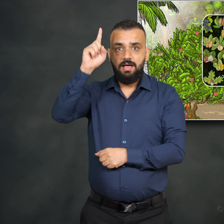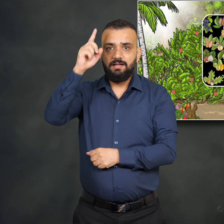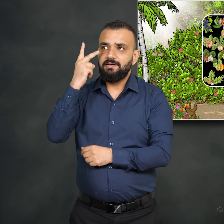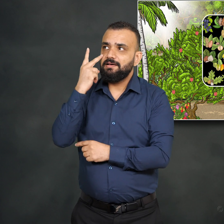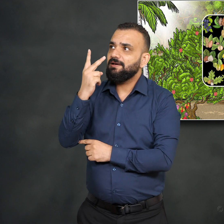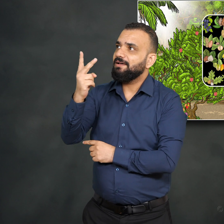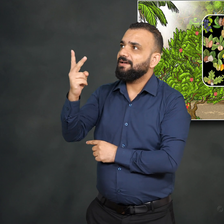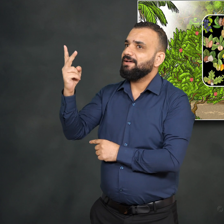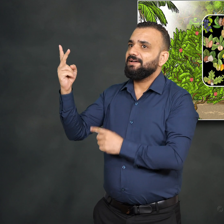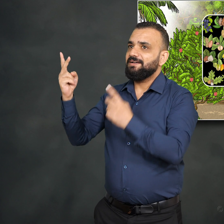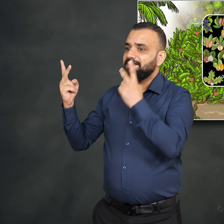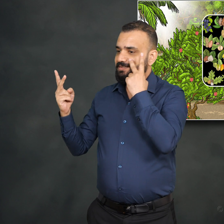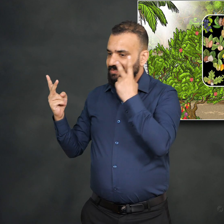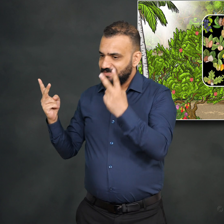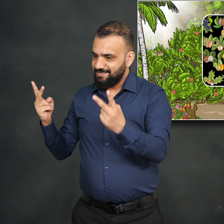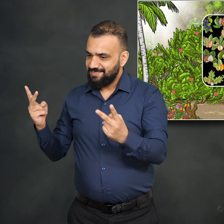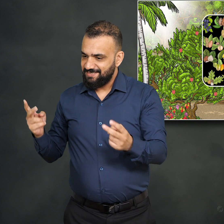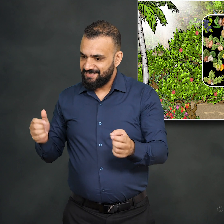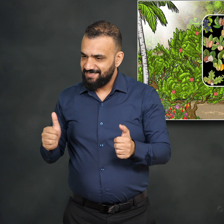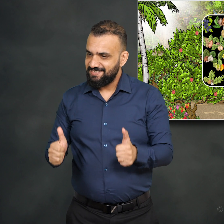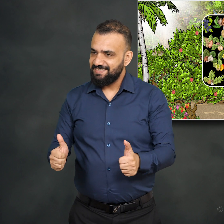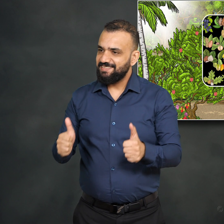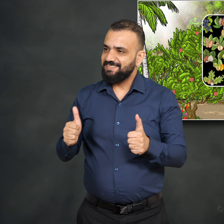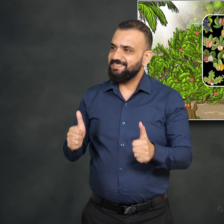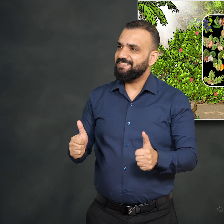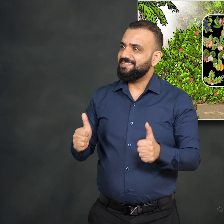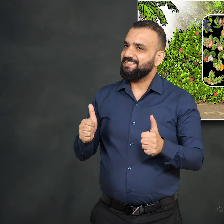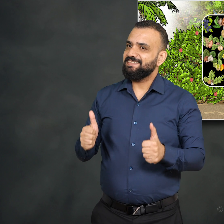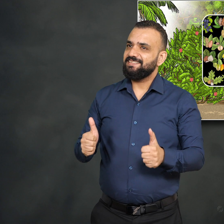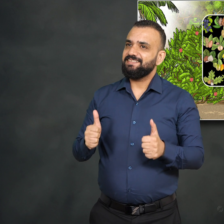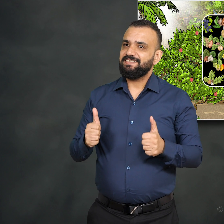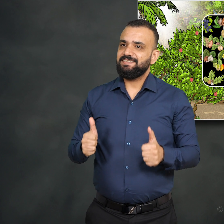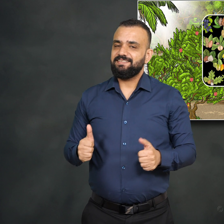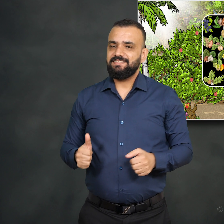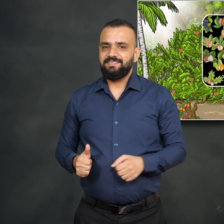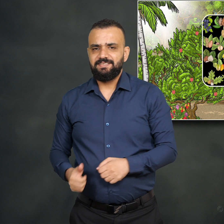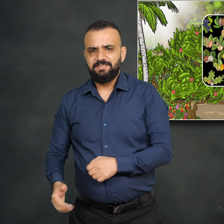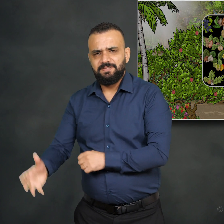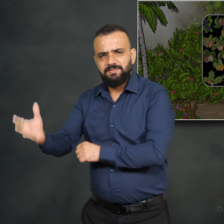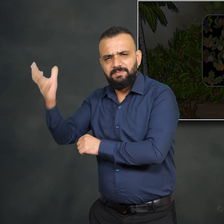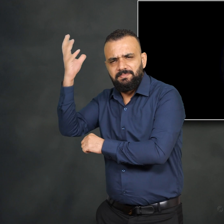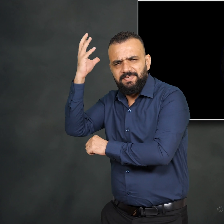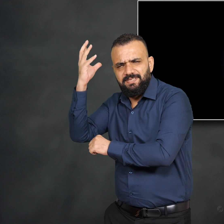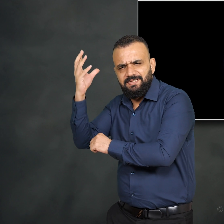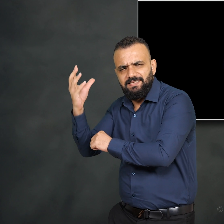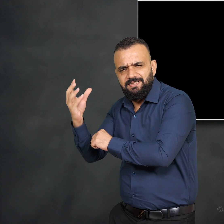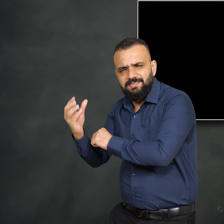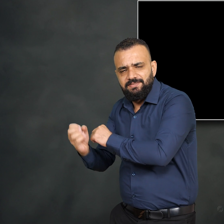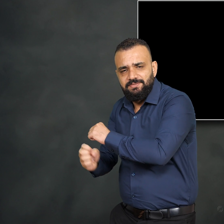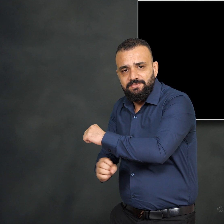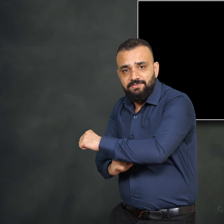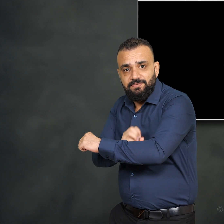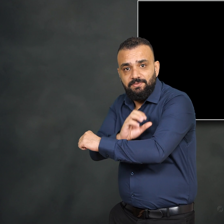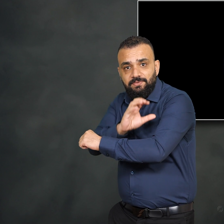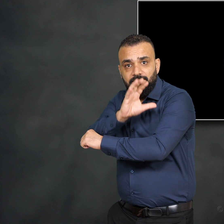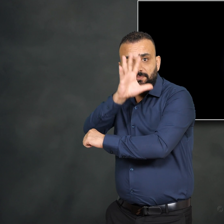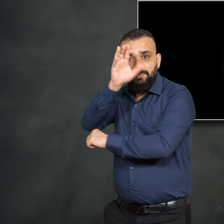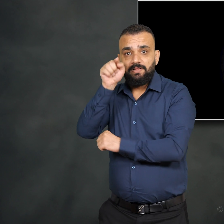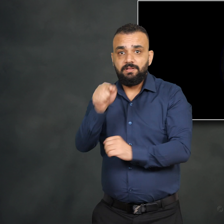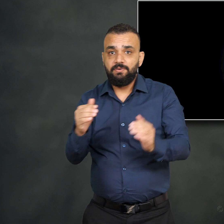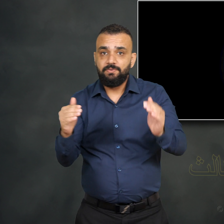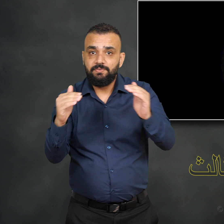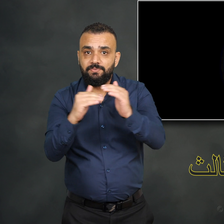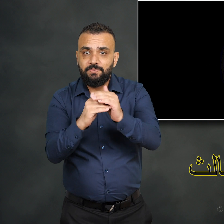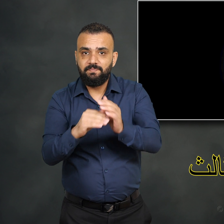And God saw that it was good.